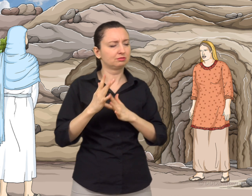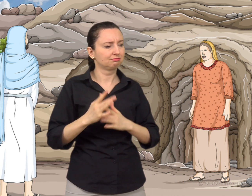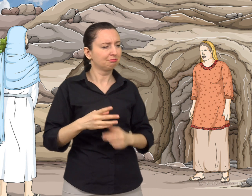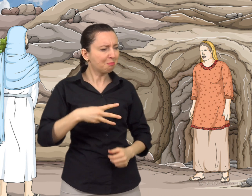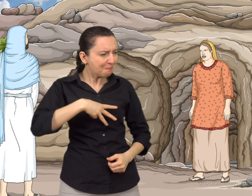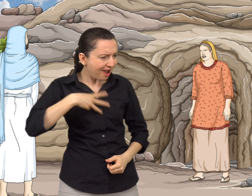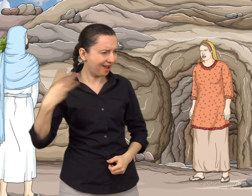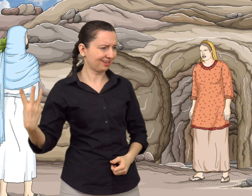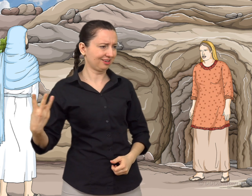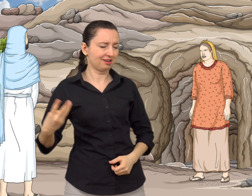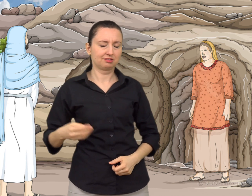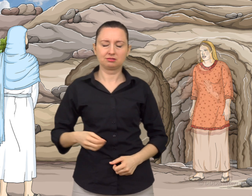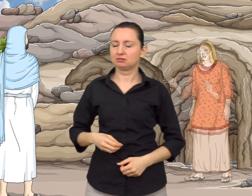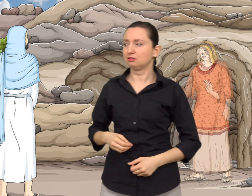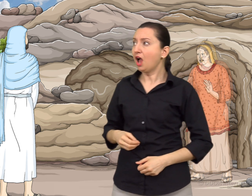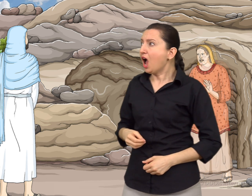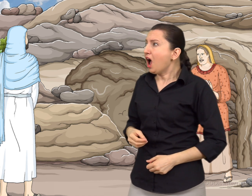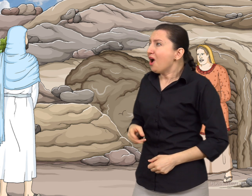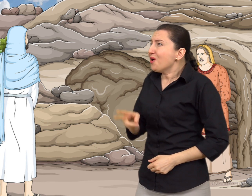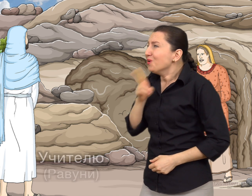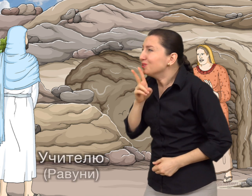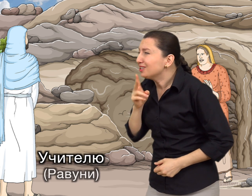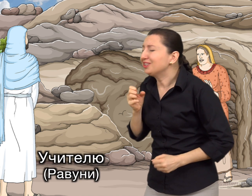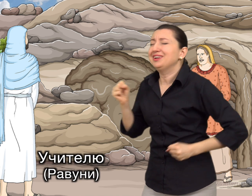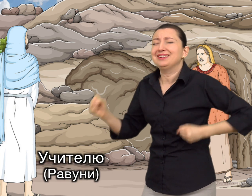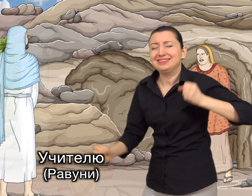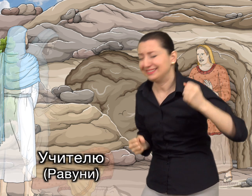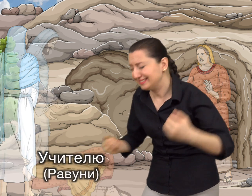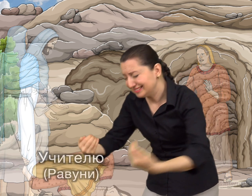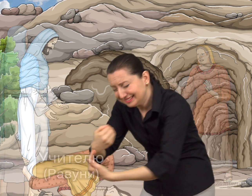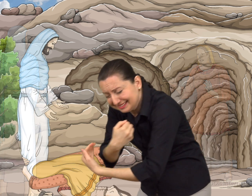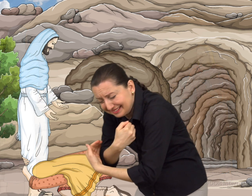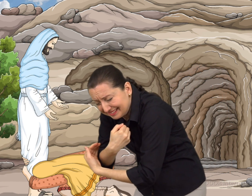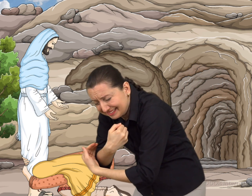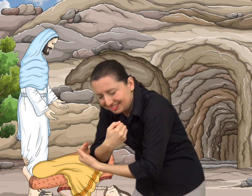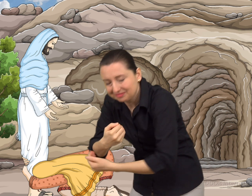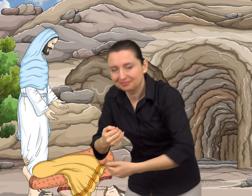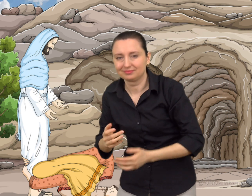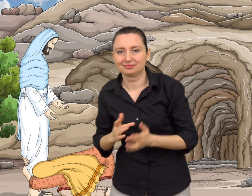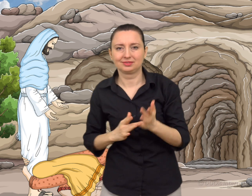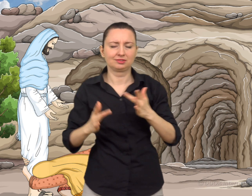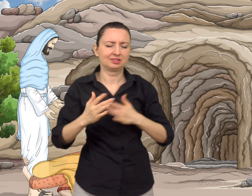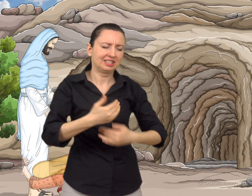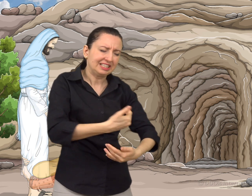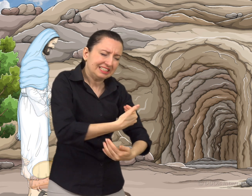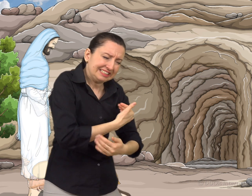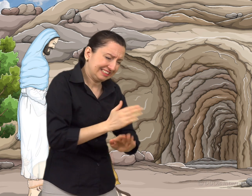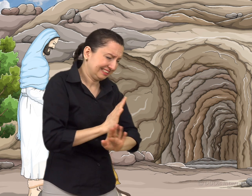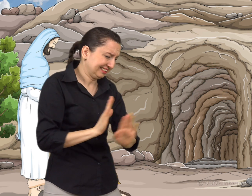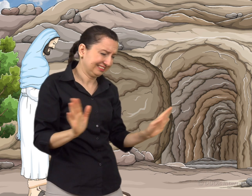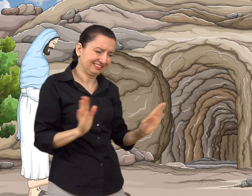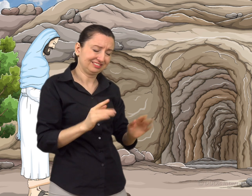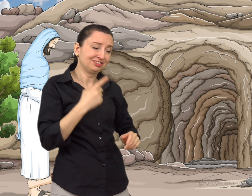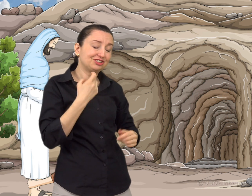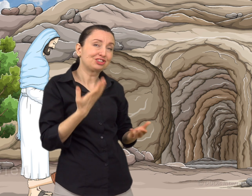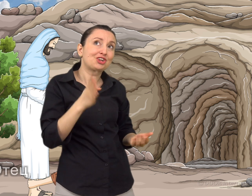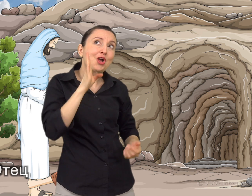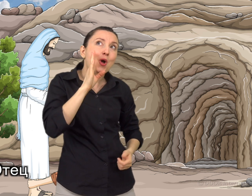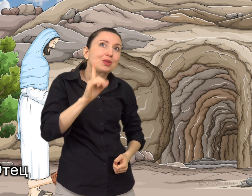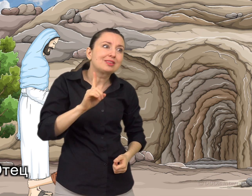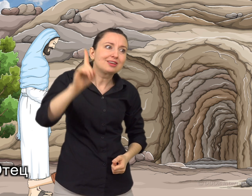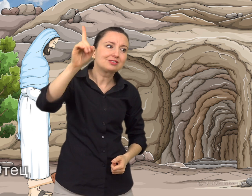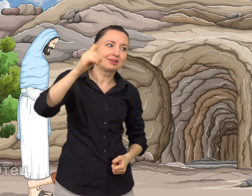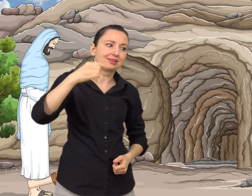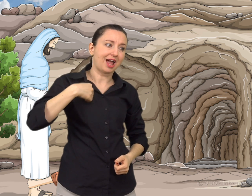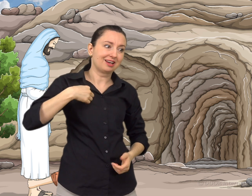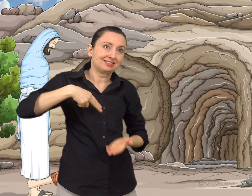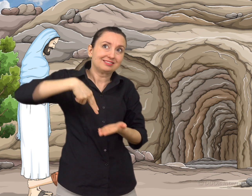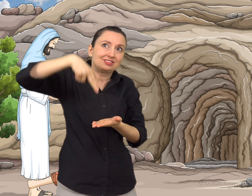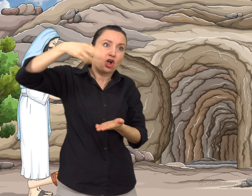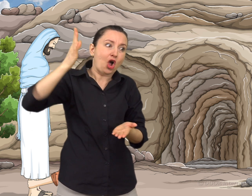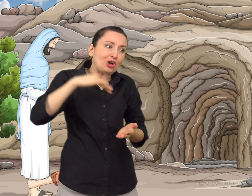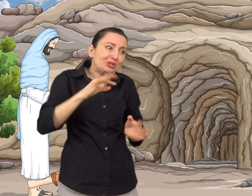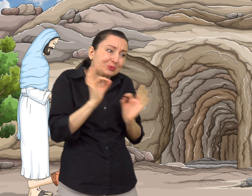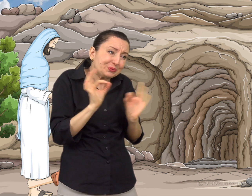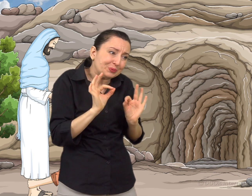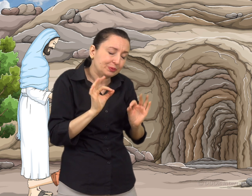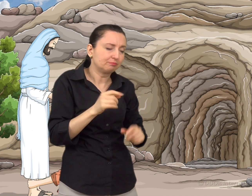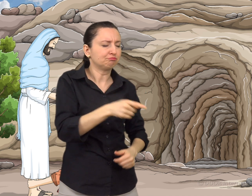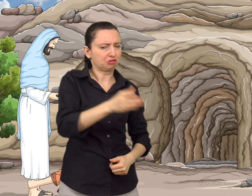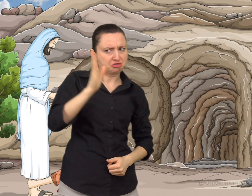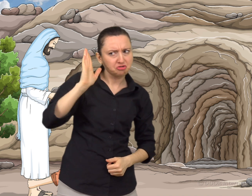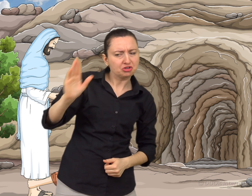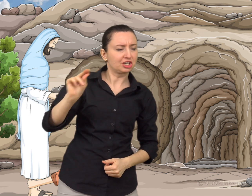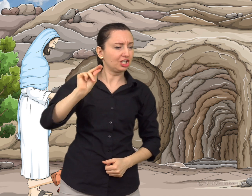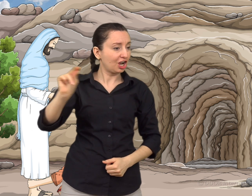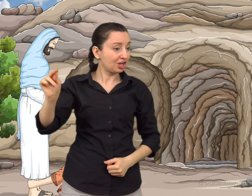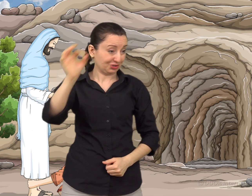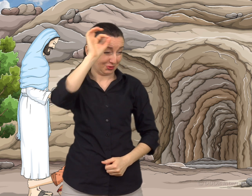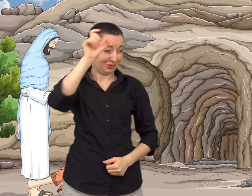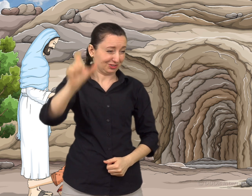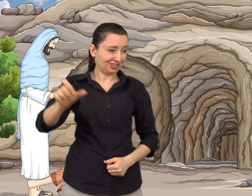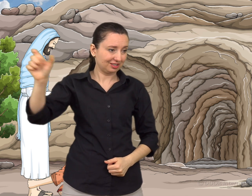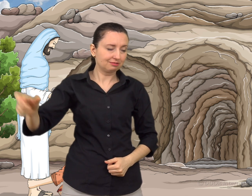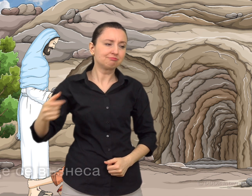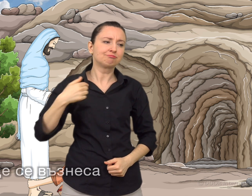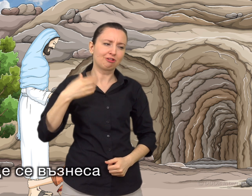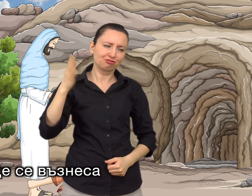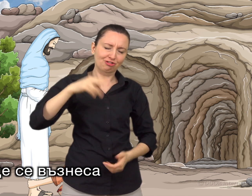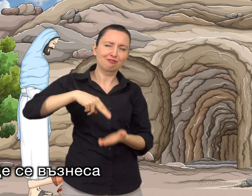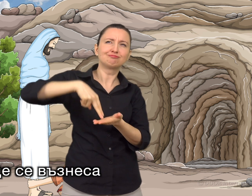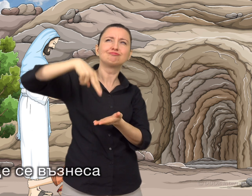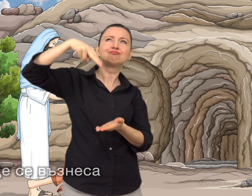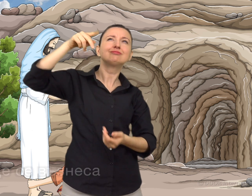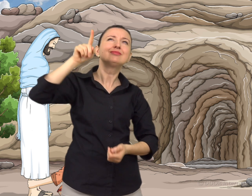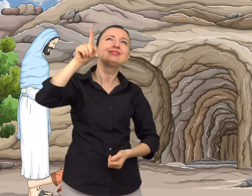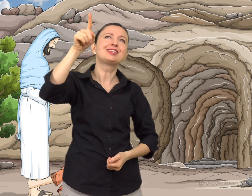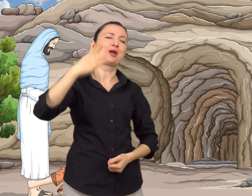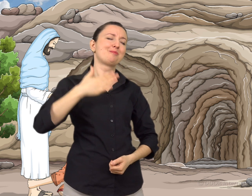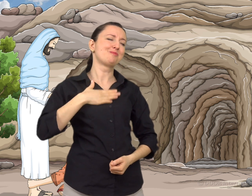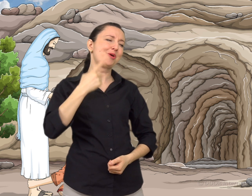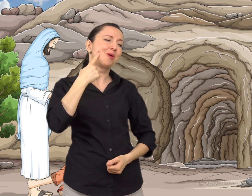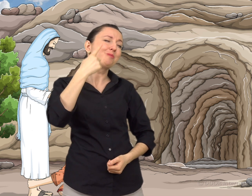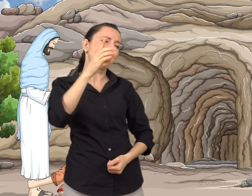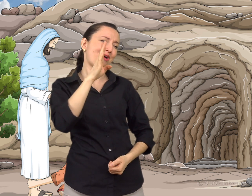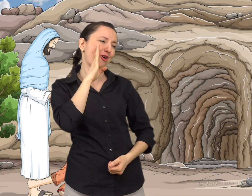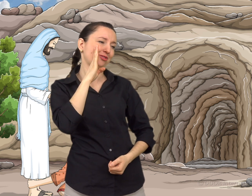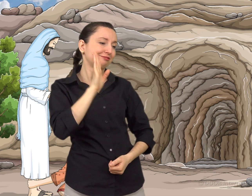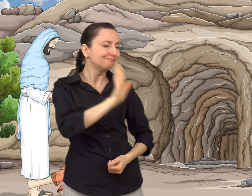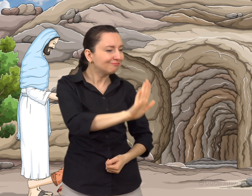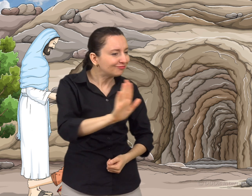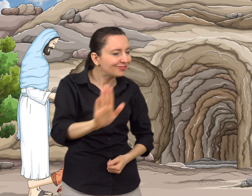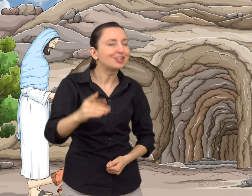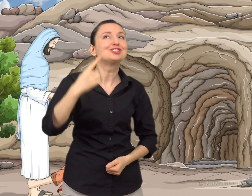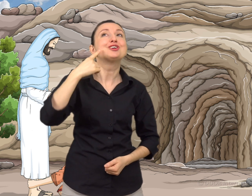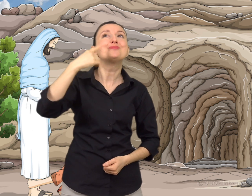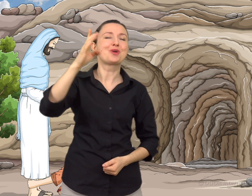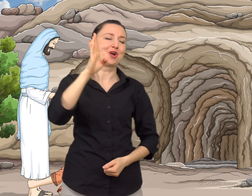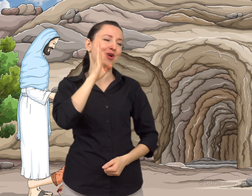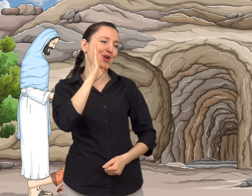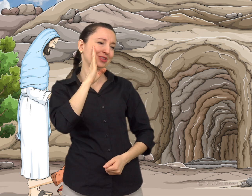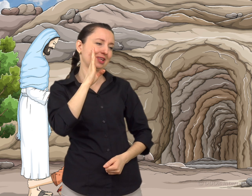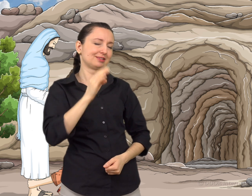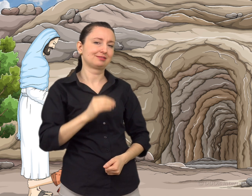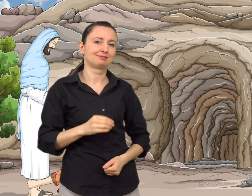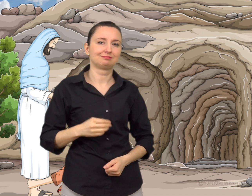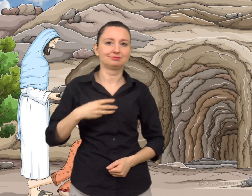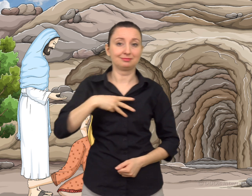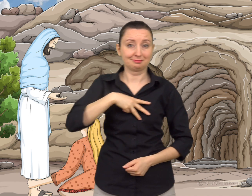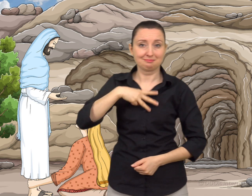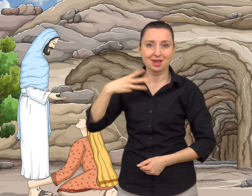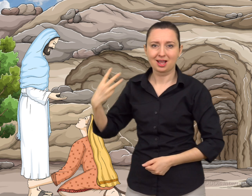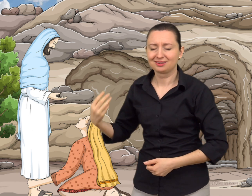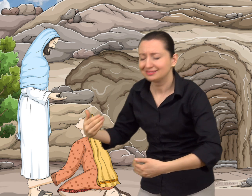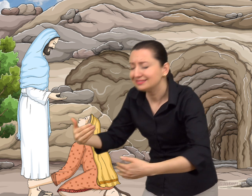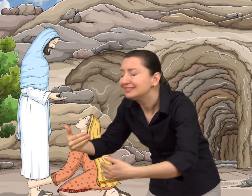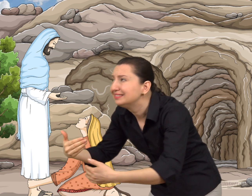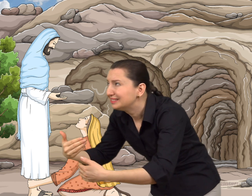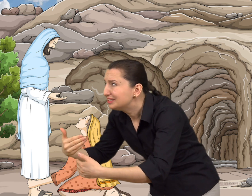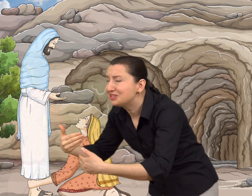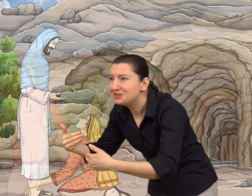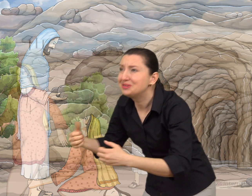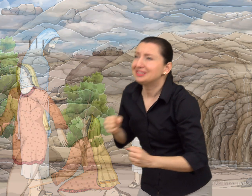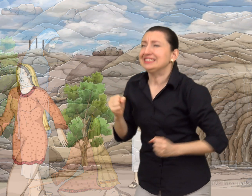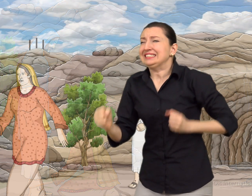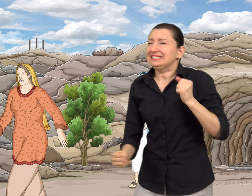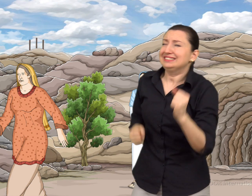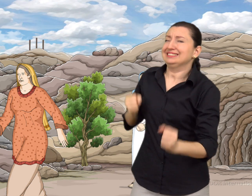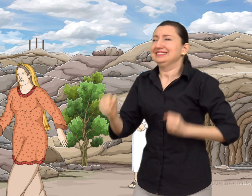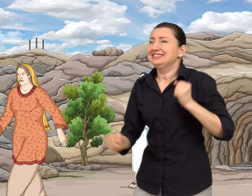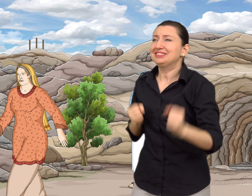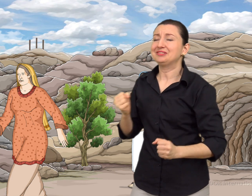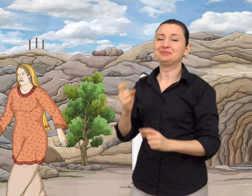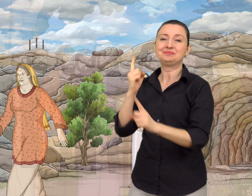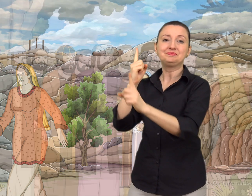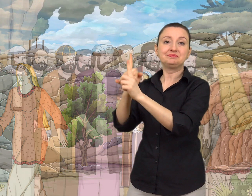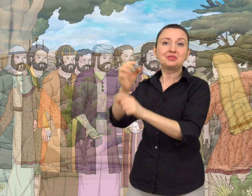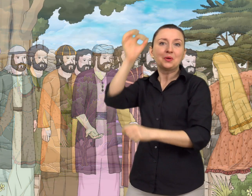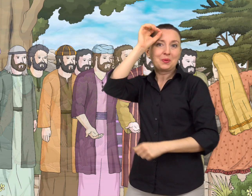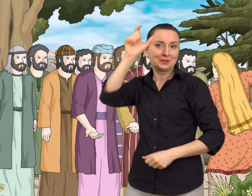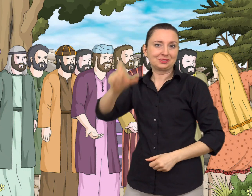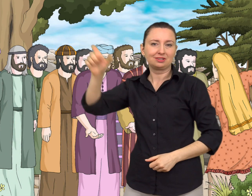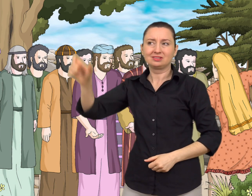She turned and said to Him in Hebrew, “Rabboni!” (which means “Teacher”). “Do not cling to Me,” Jesus said, “for I have not yet ascended to the Father.